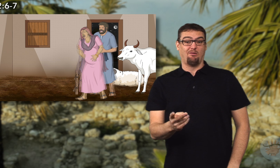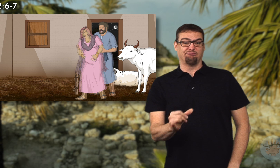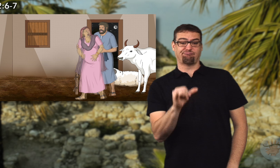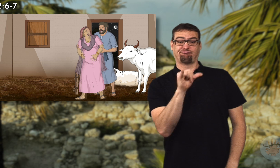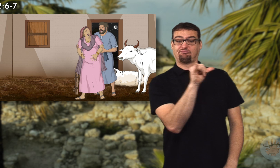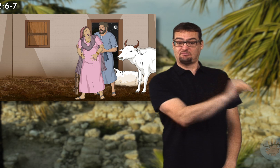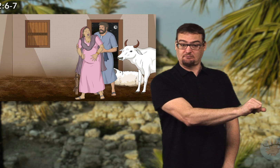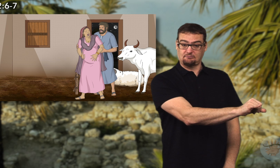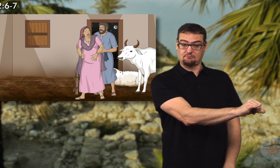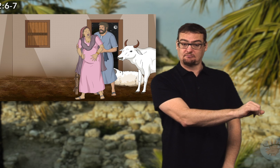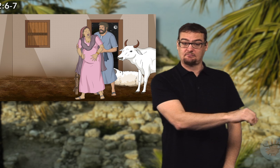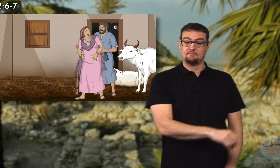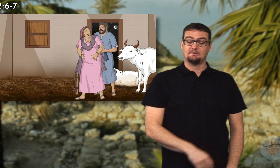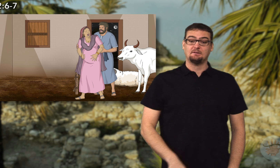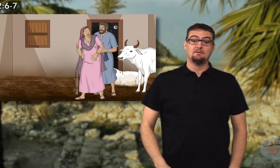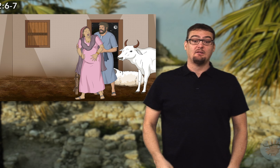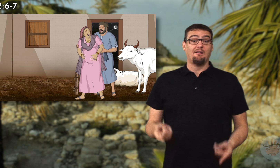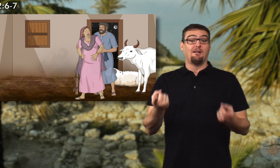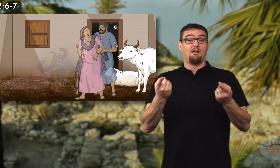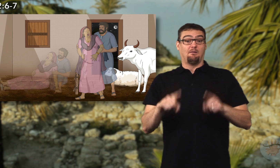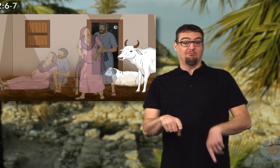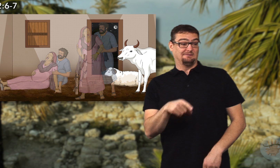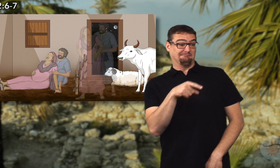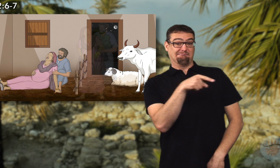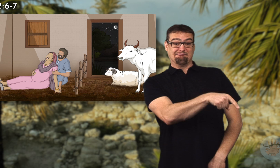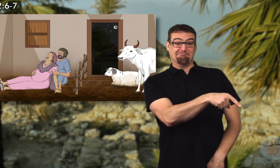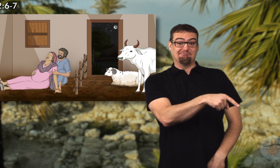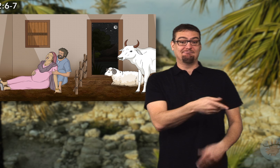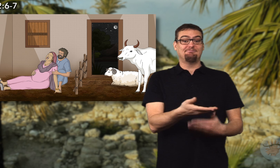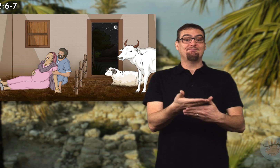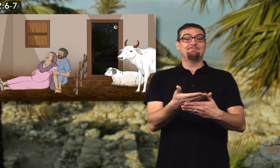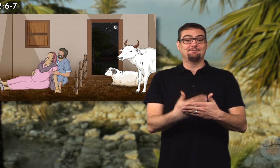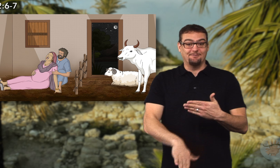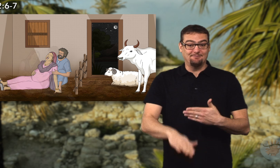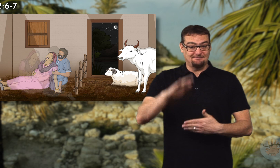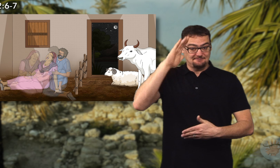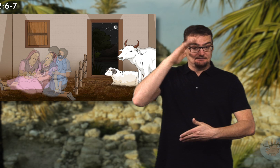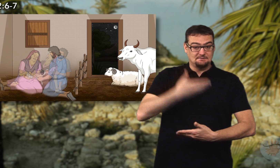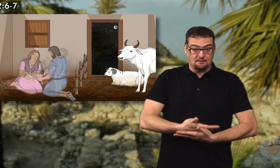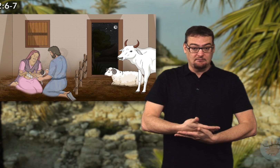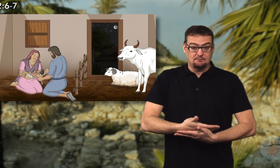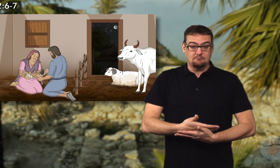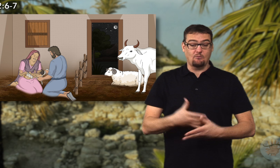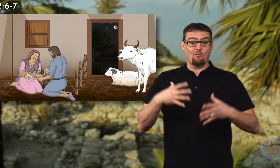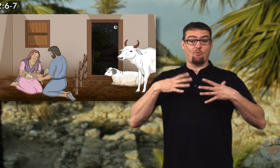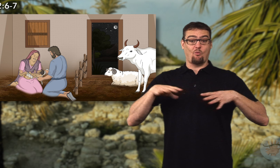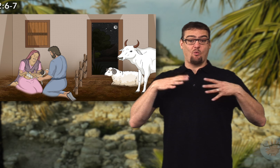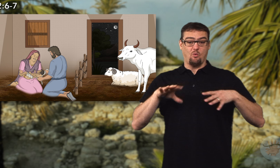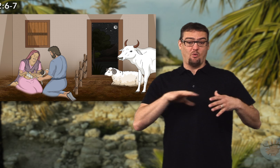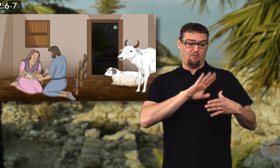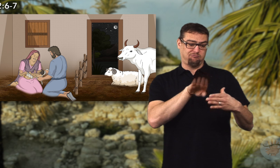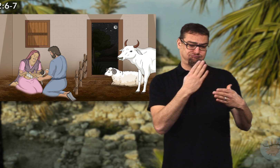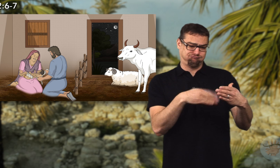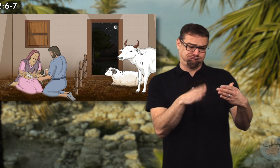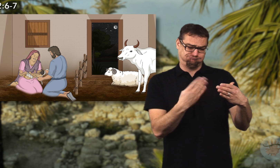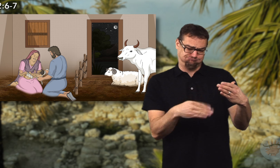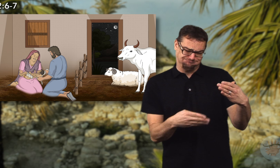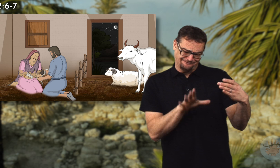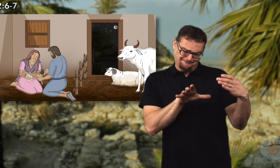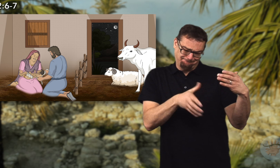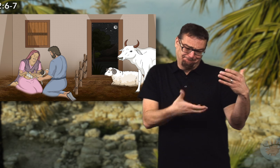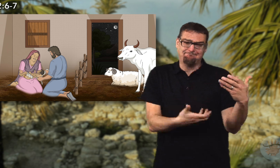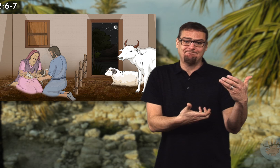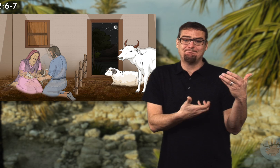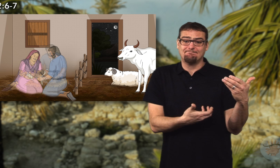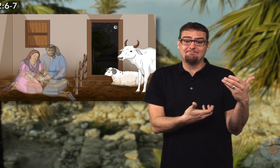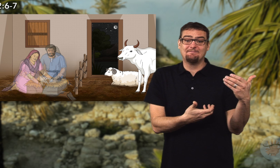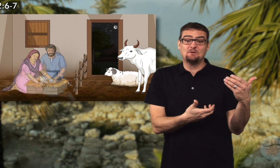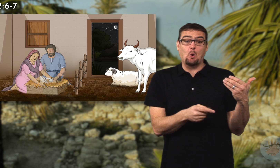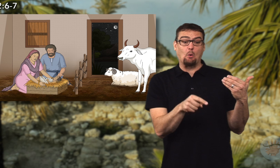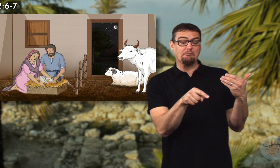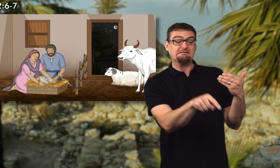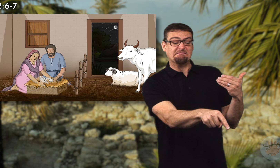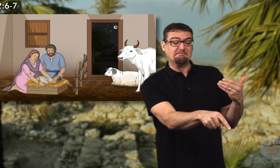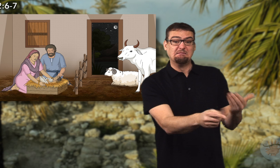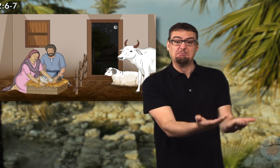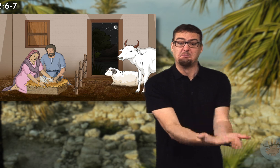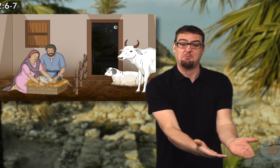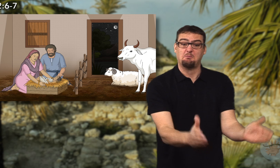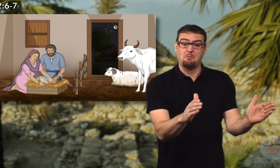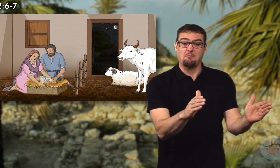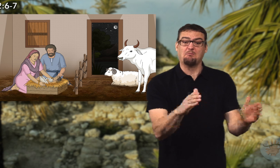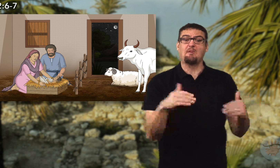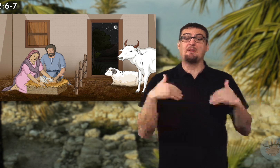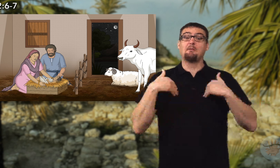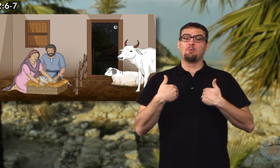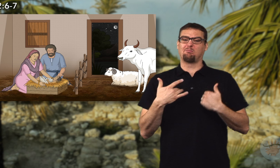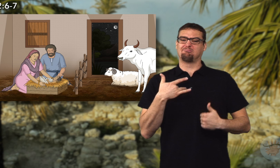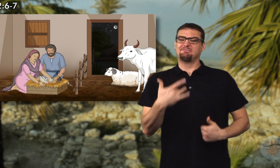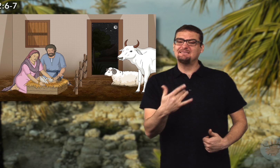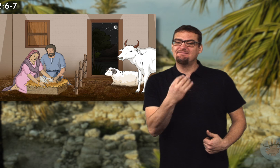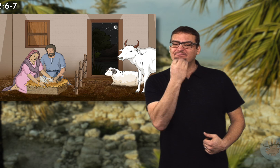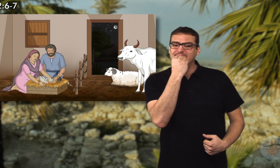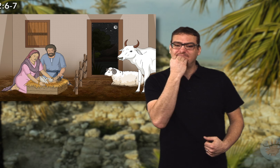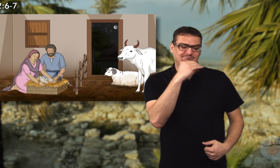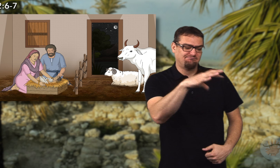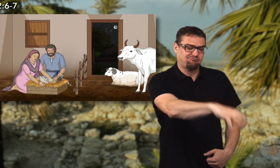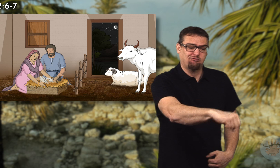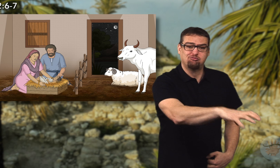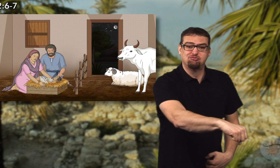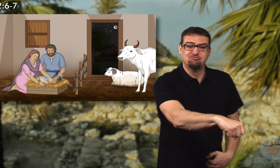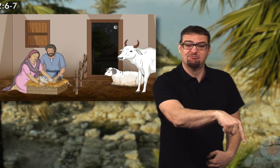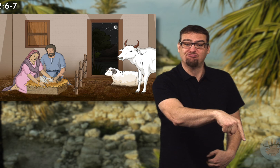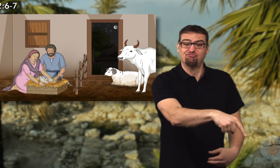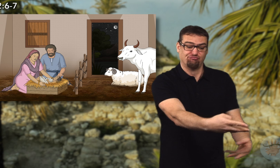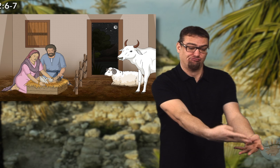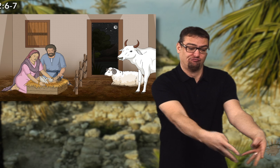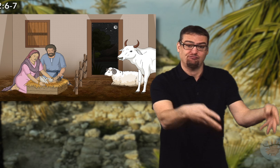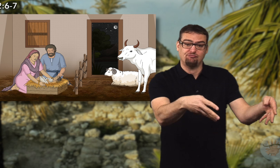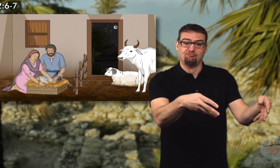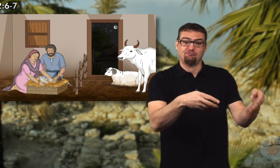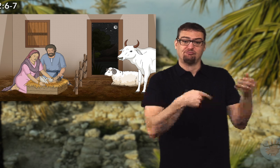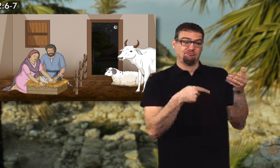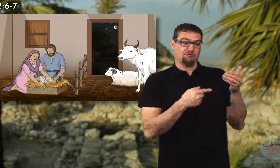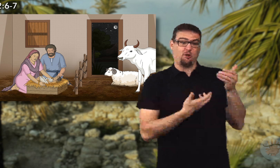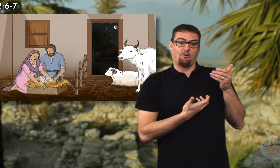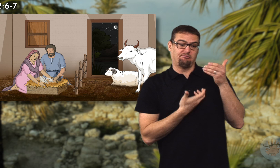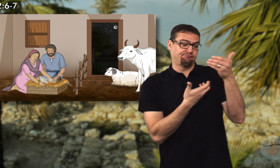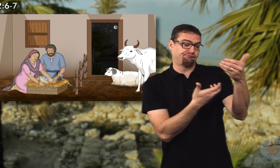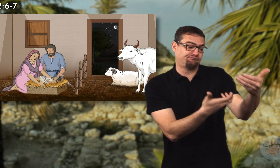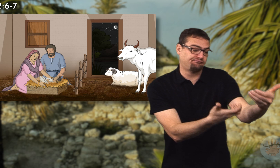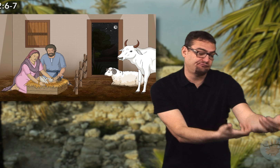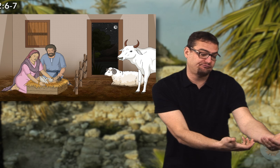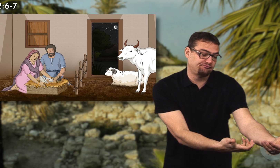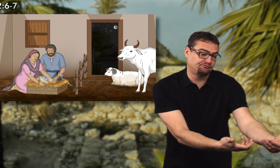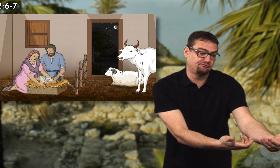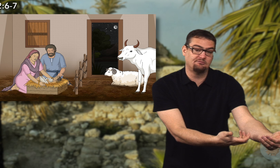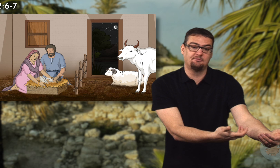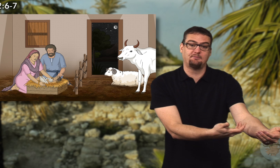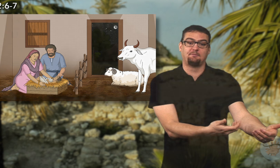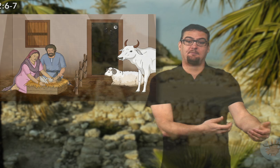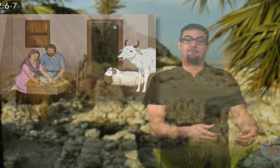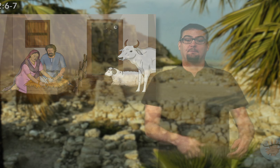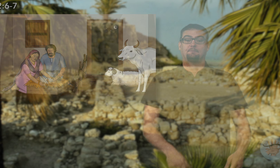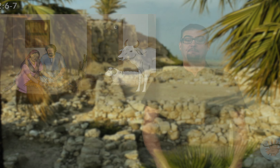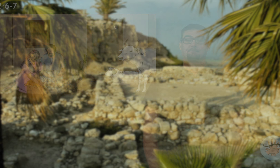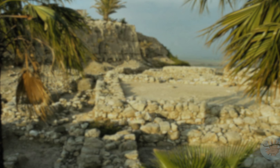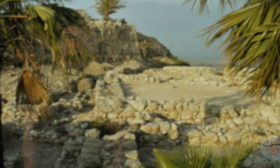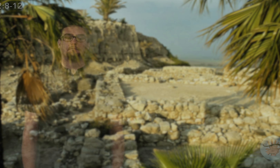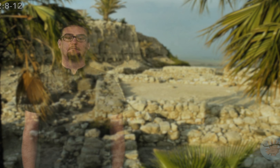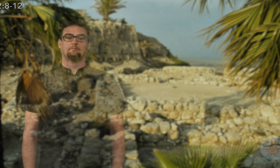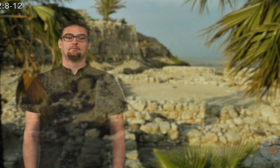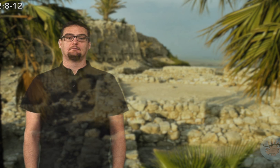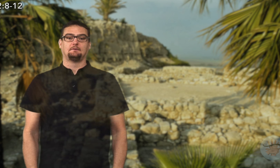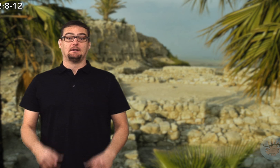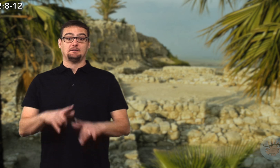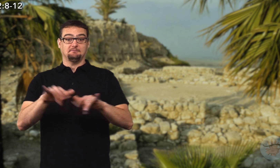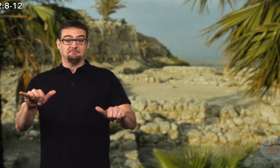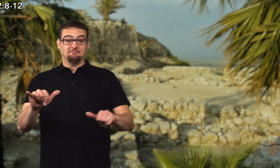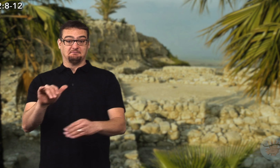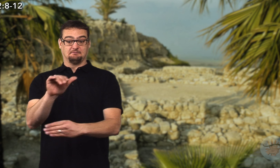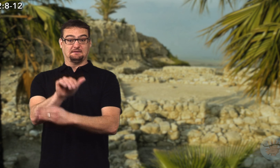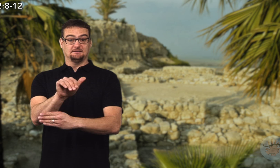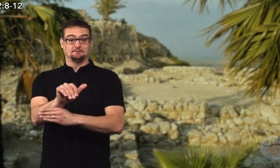And she gave birth to her firstborn, a Son. She wrapped Him in swaddling cloths and laid Him in a manger, because there was no room for them in the inn.